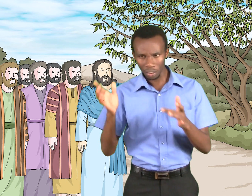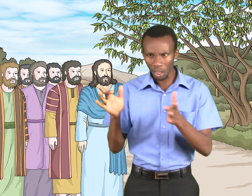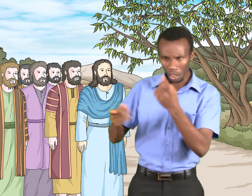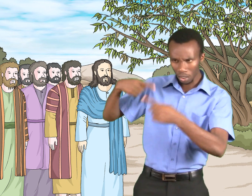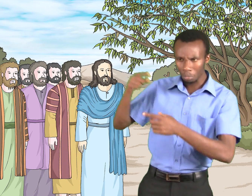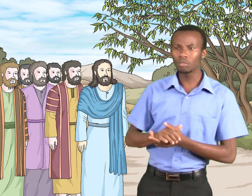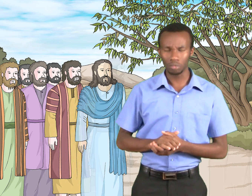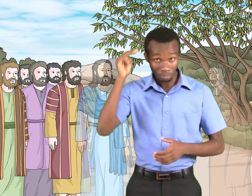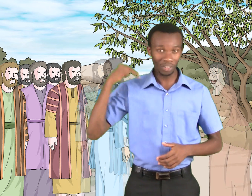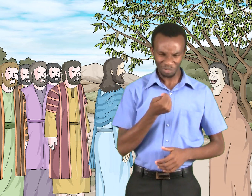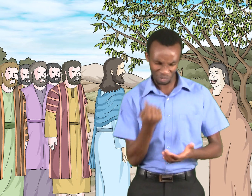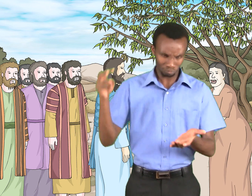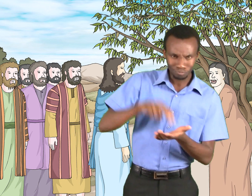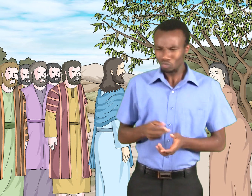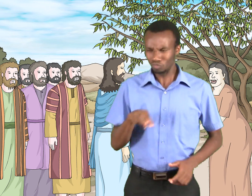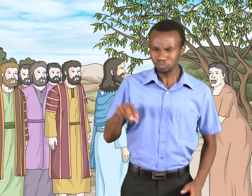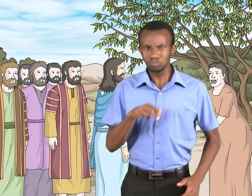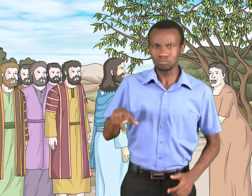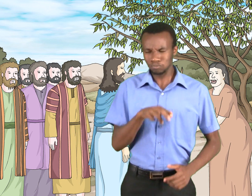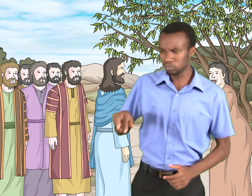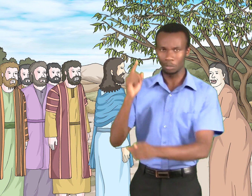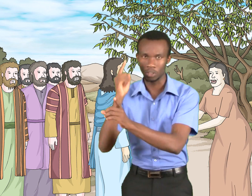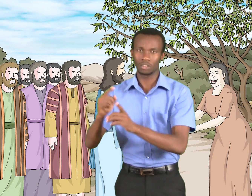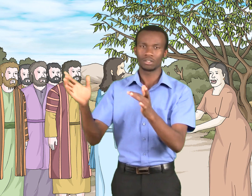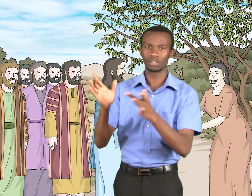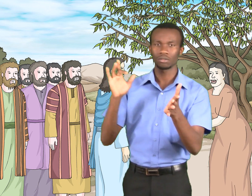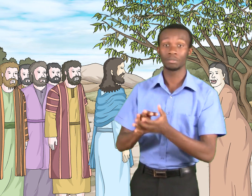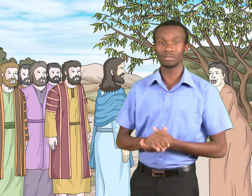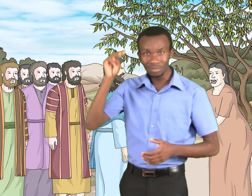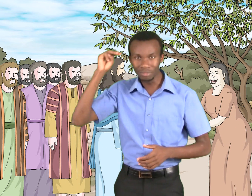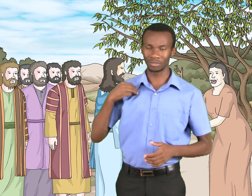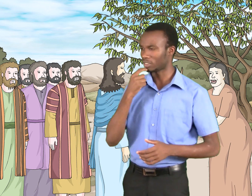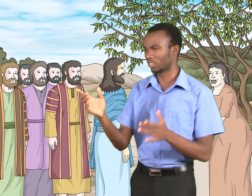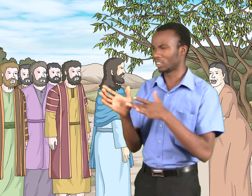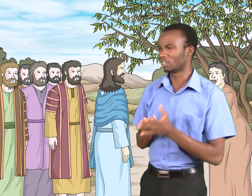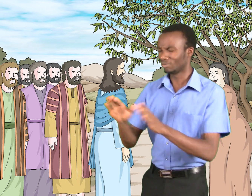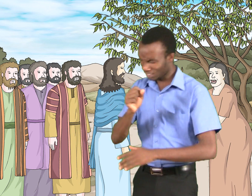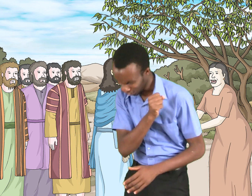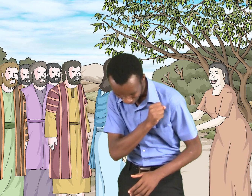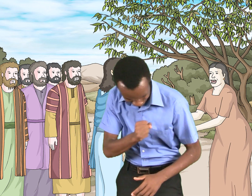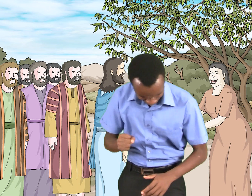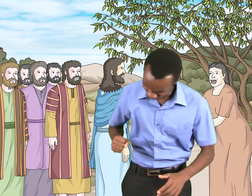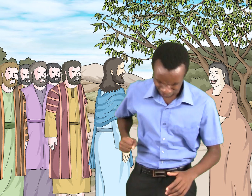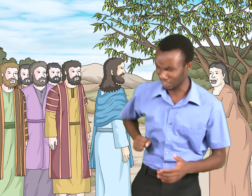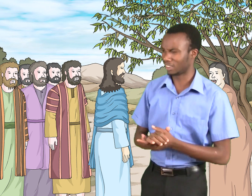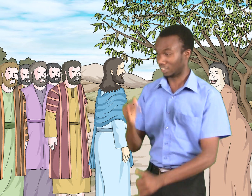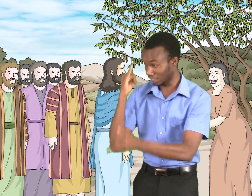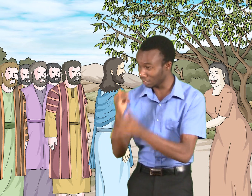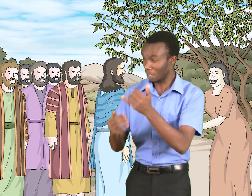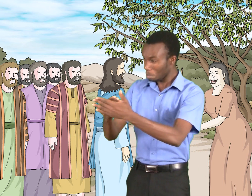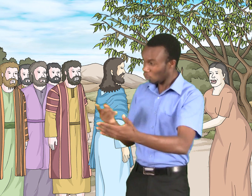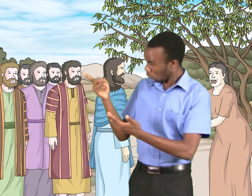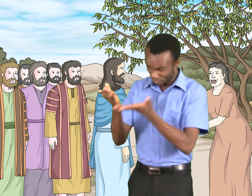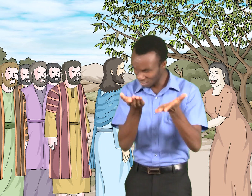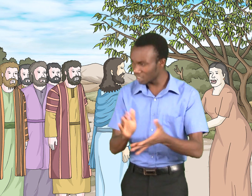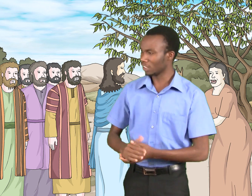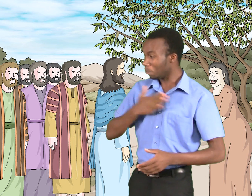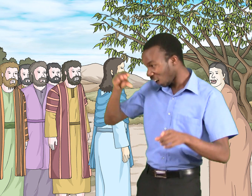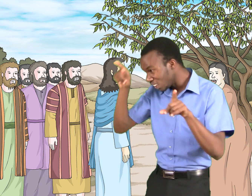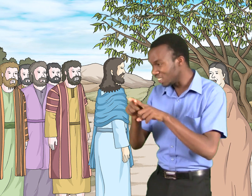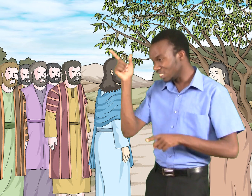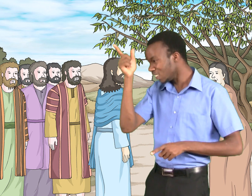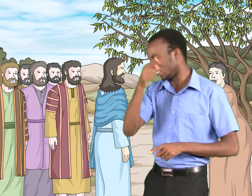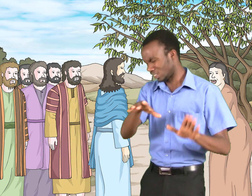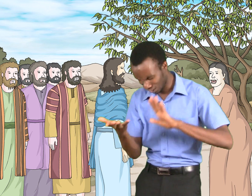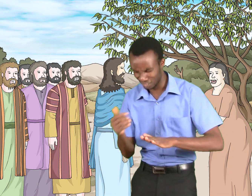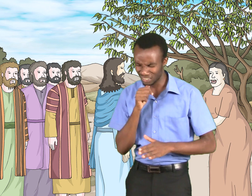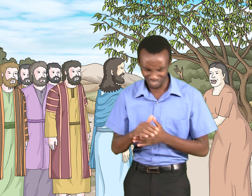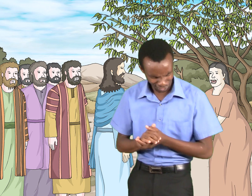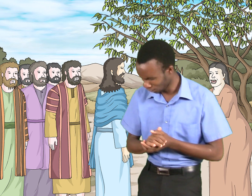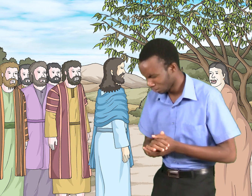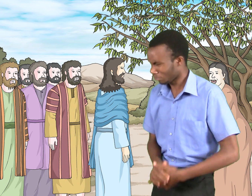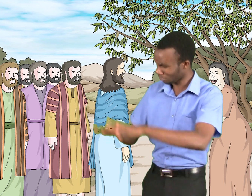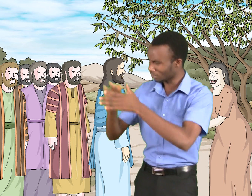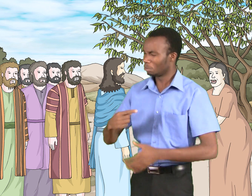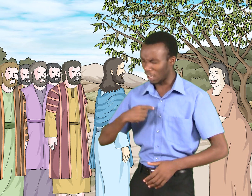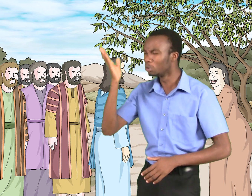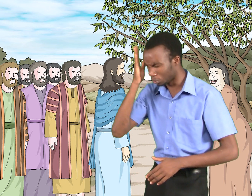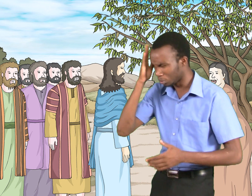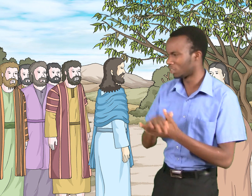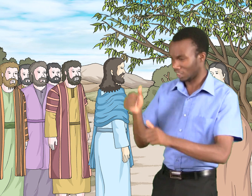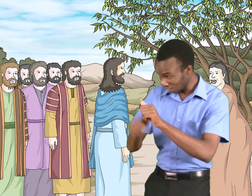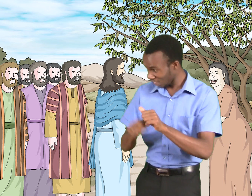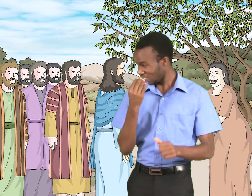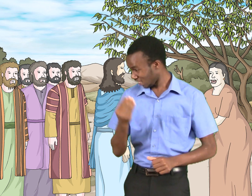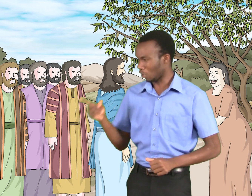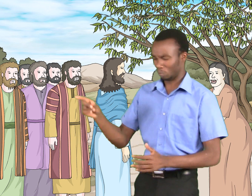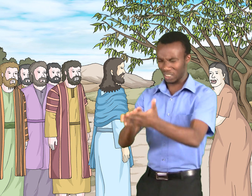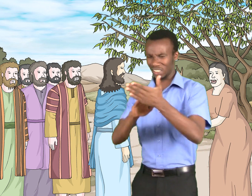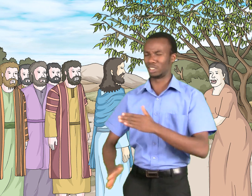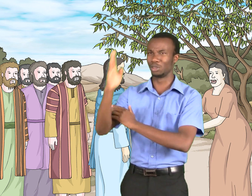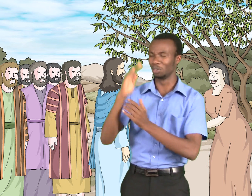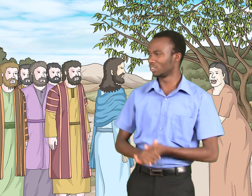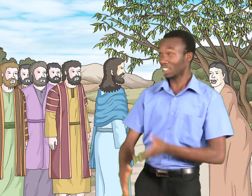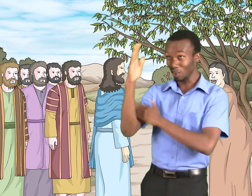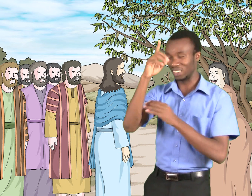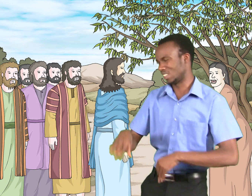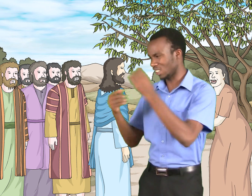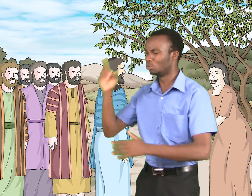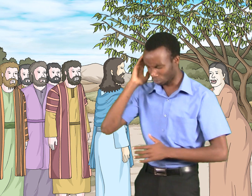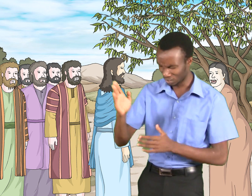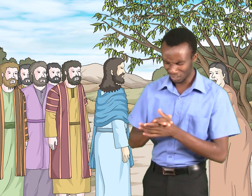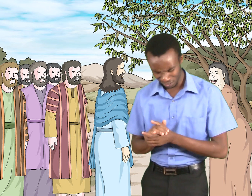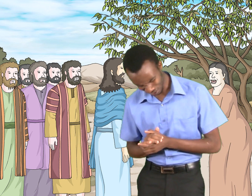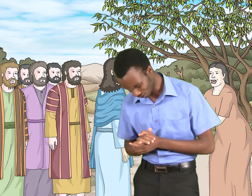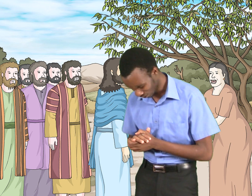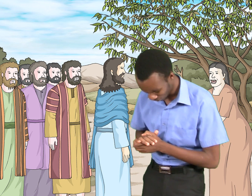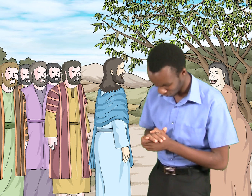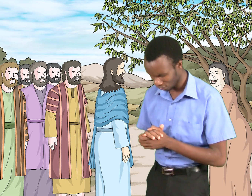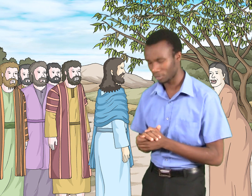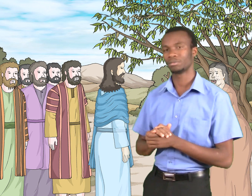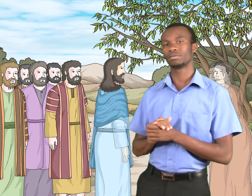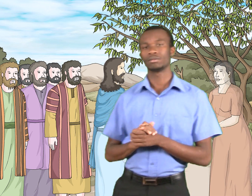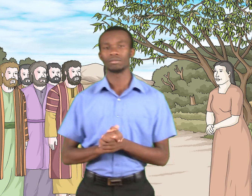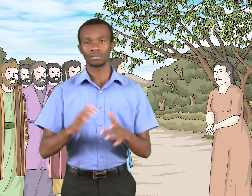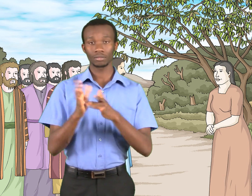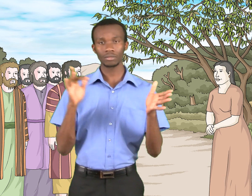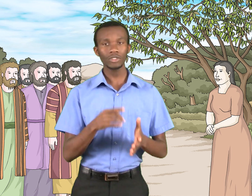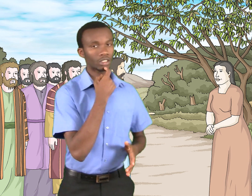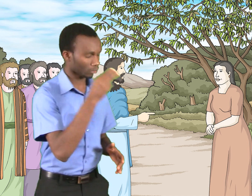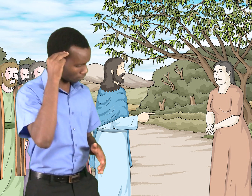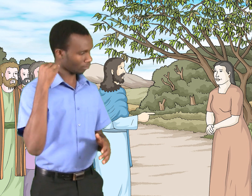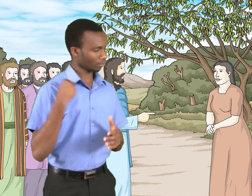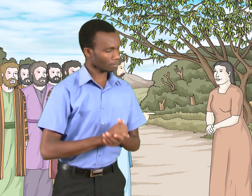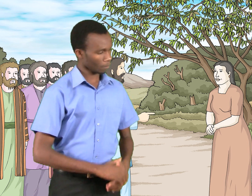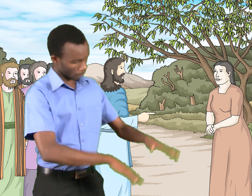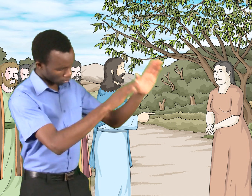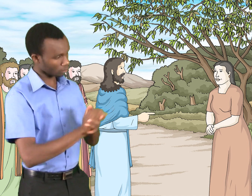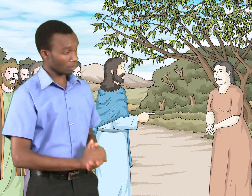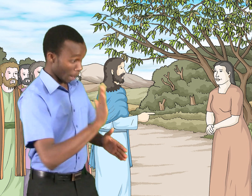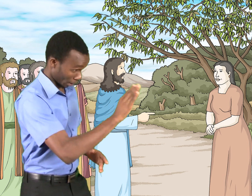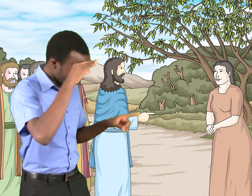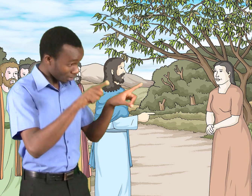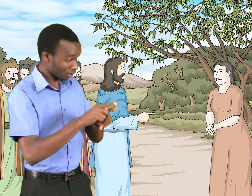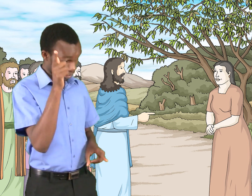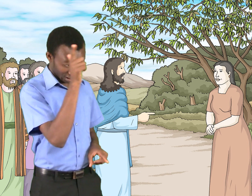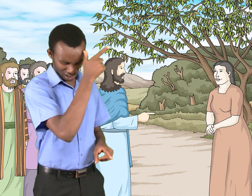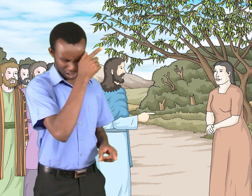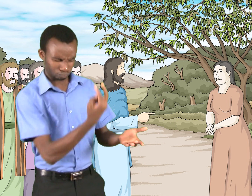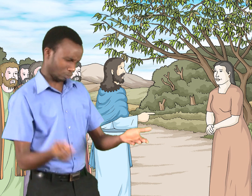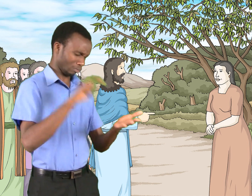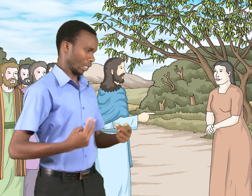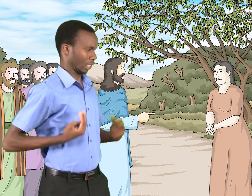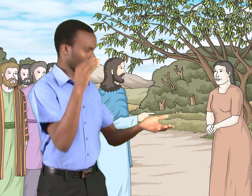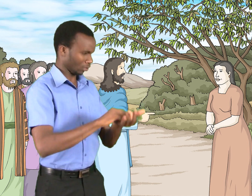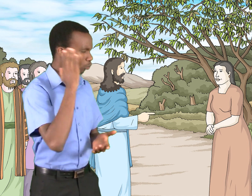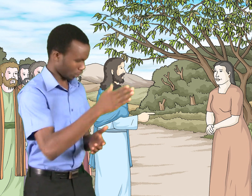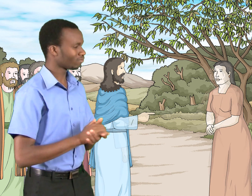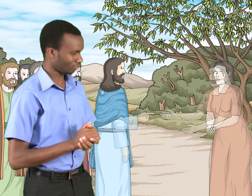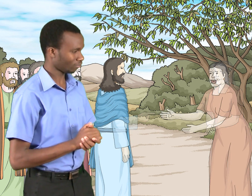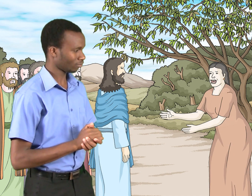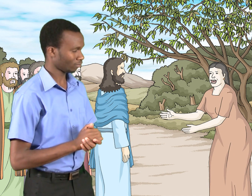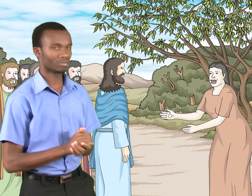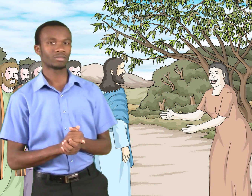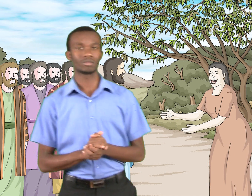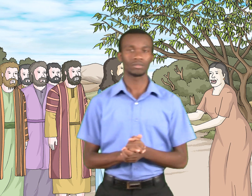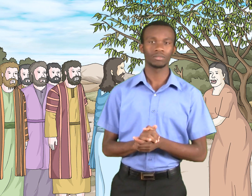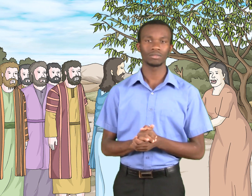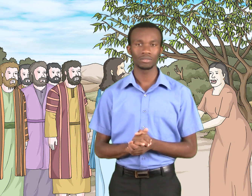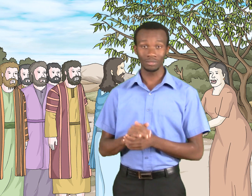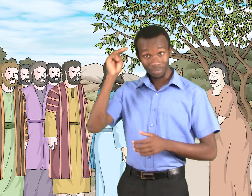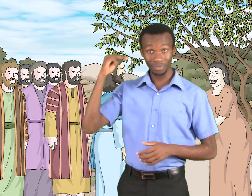So when Martha heard that Jesus was coming, she went out to meet Him; but Mary stayed at home. Martha said to Jesus, “Lord, if You had been here, my brother would not have died.